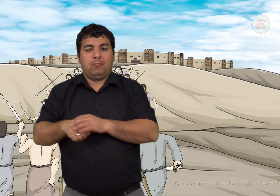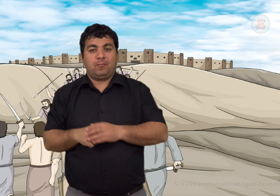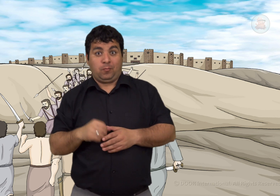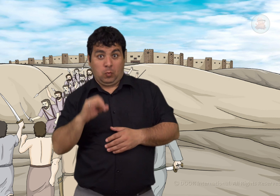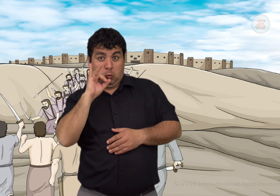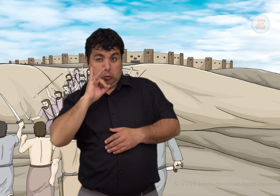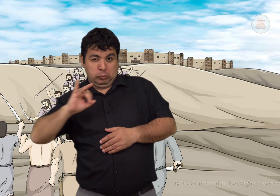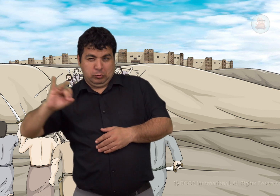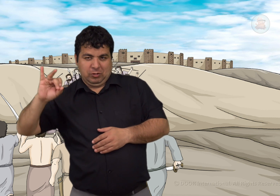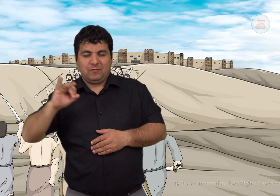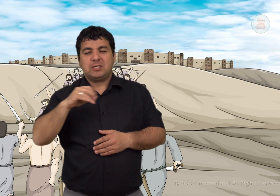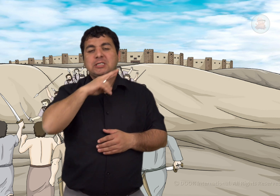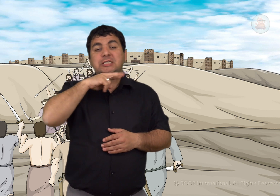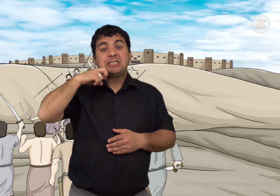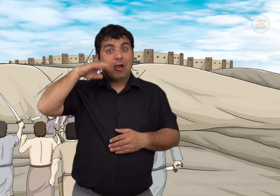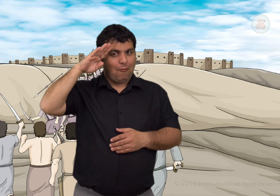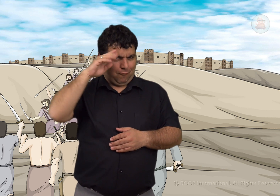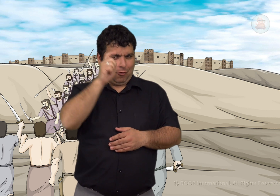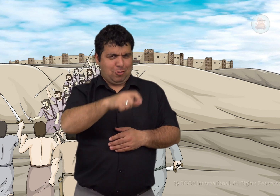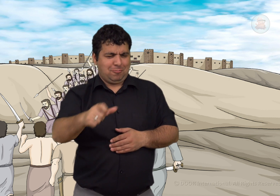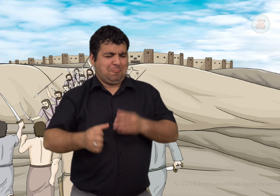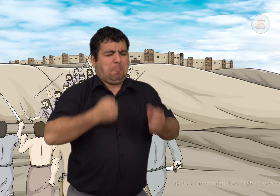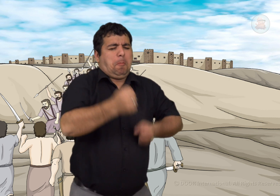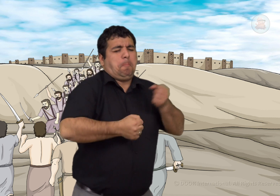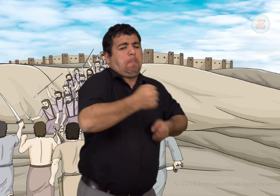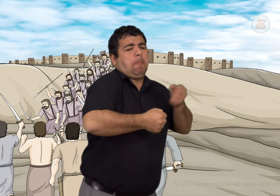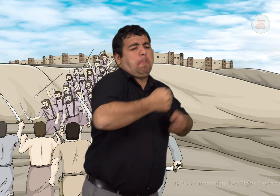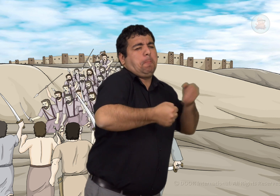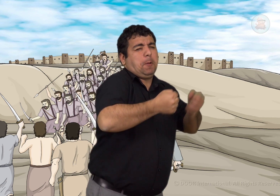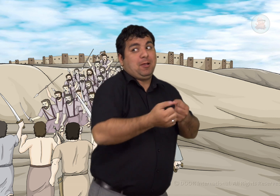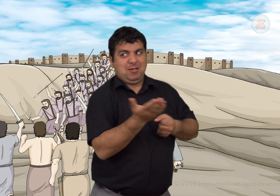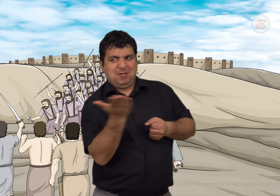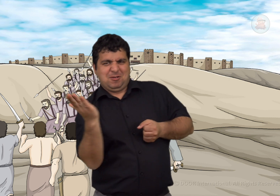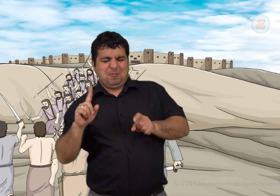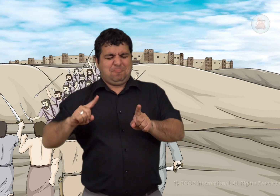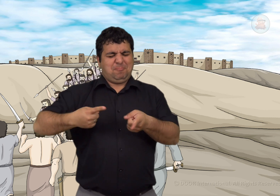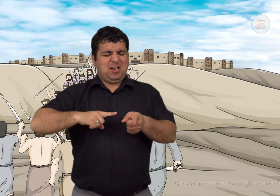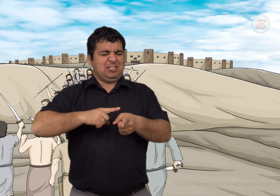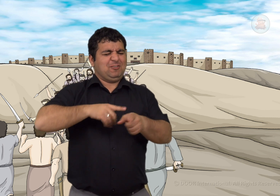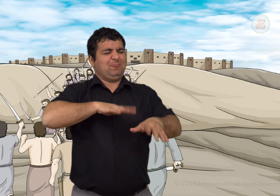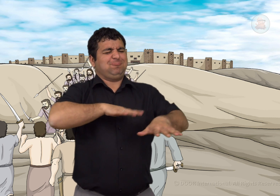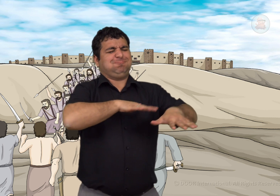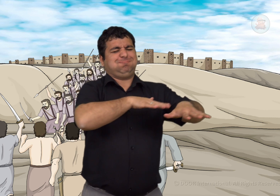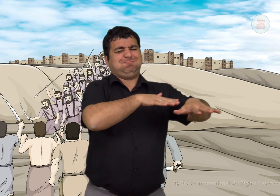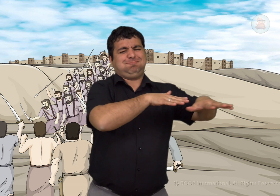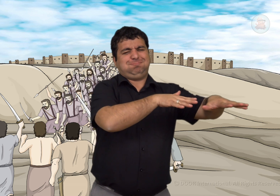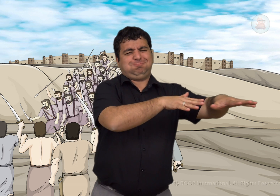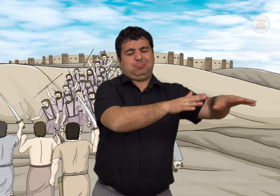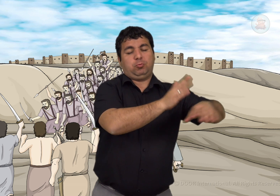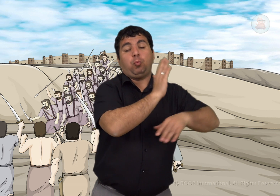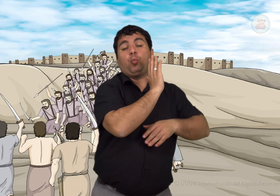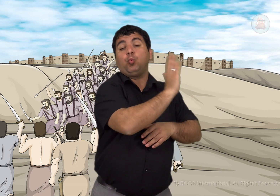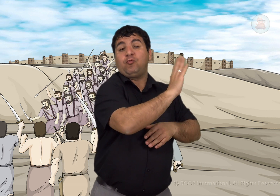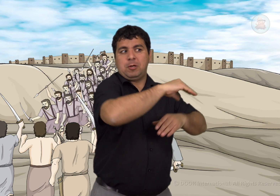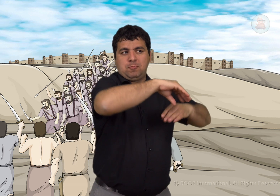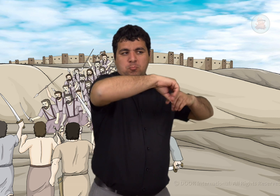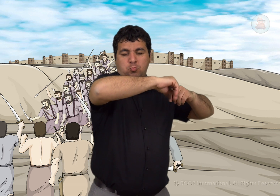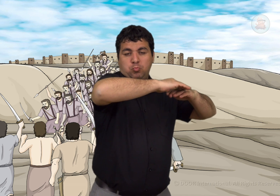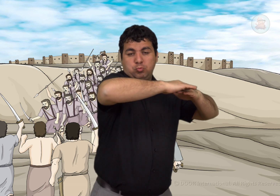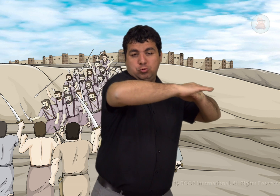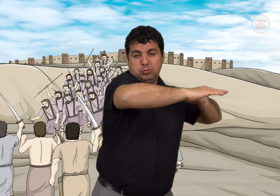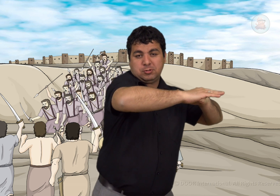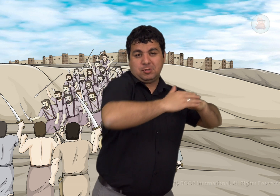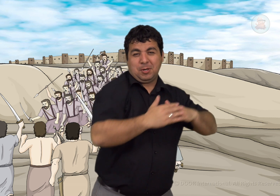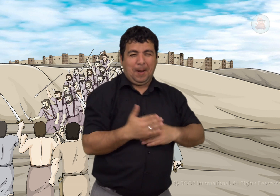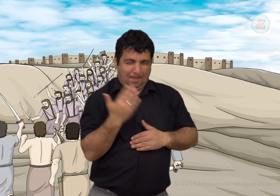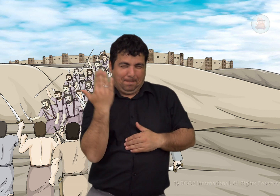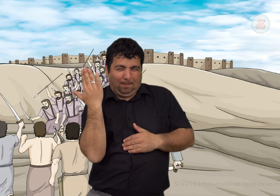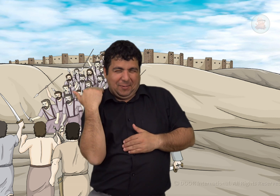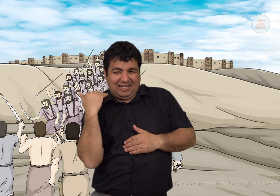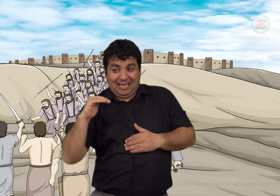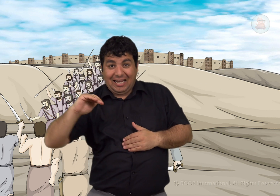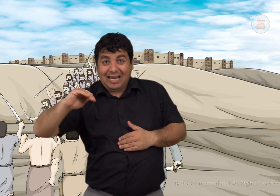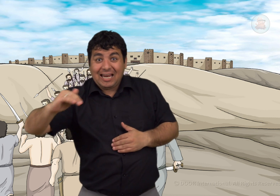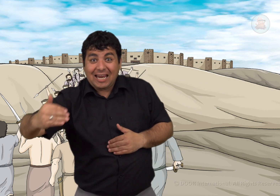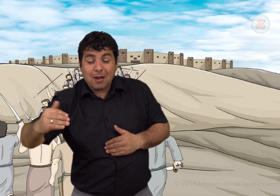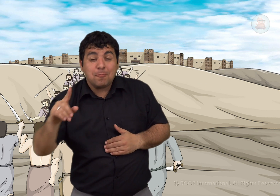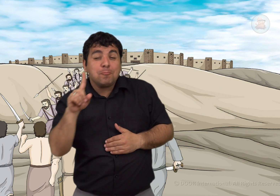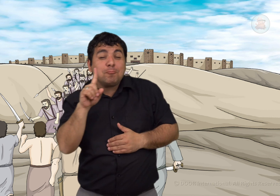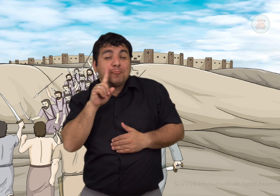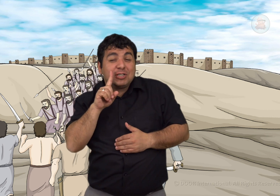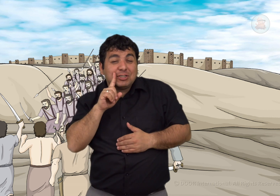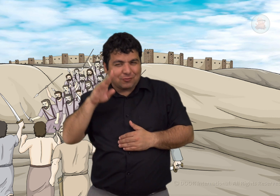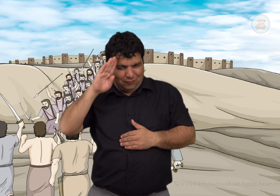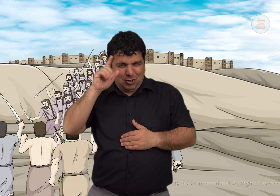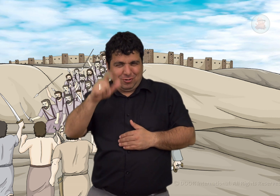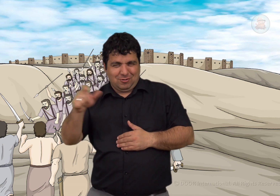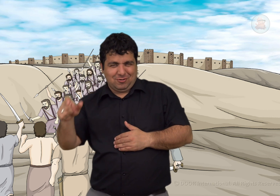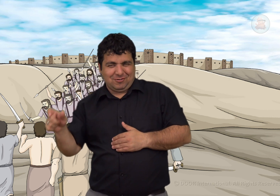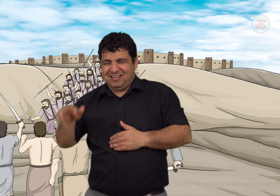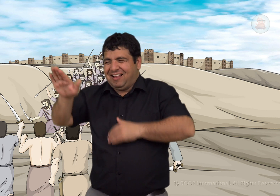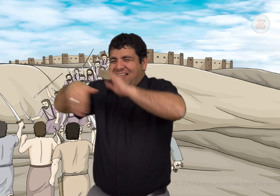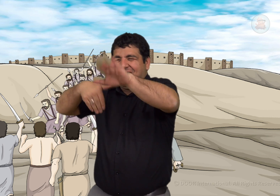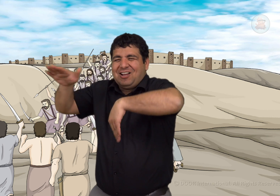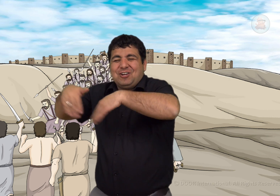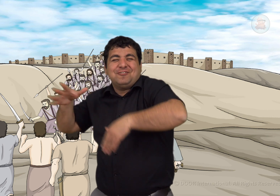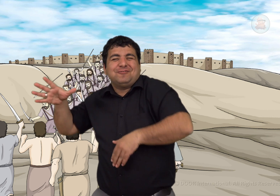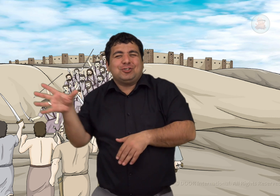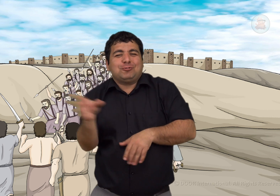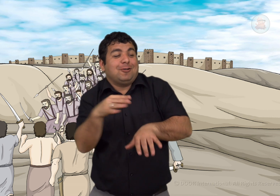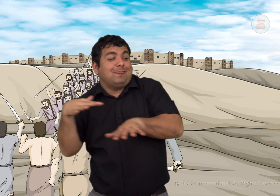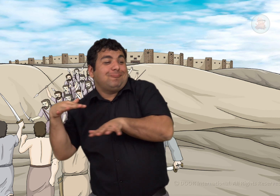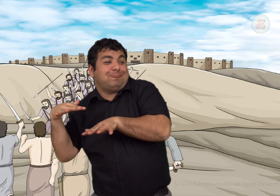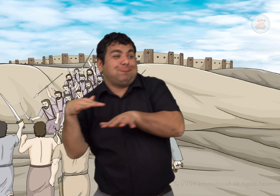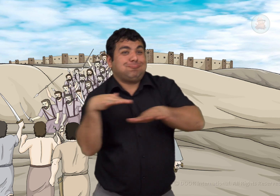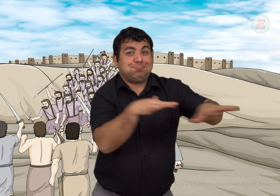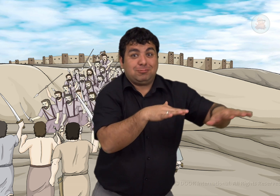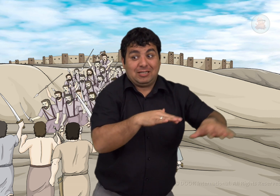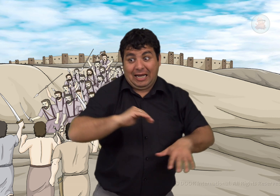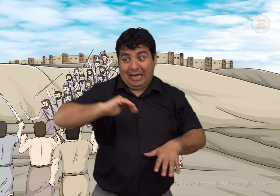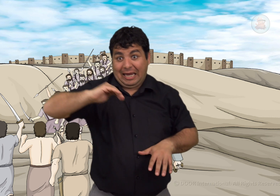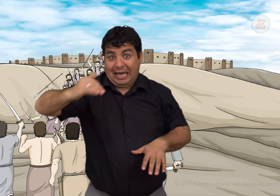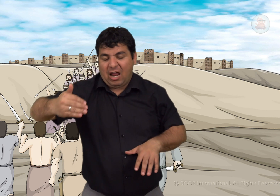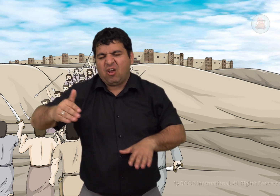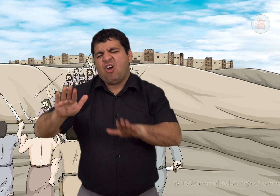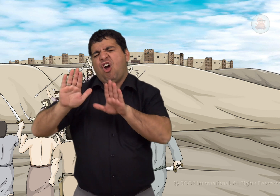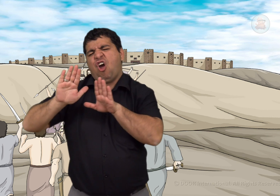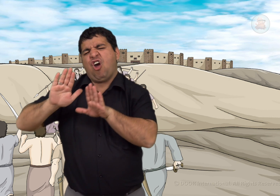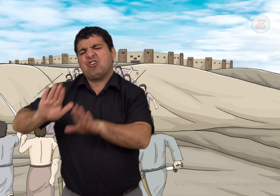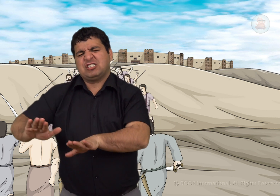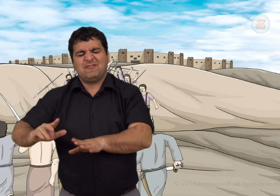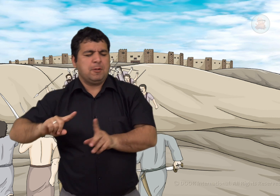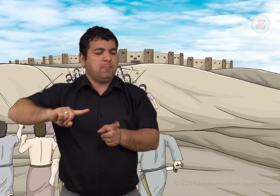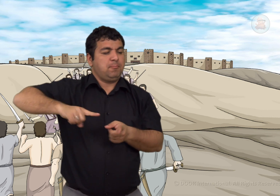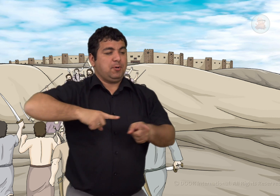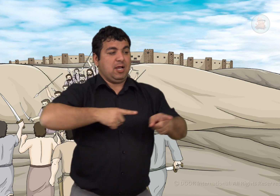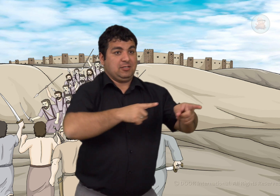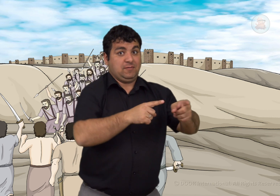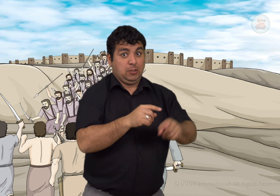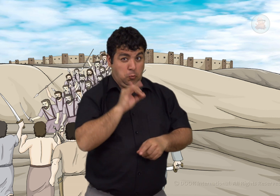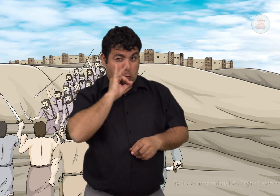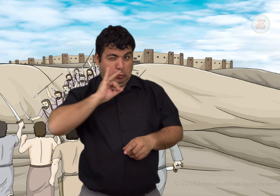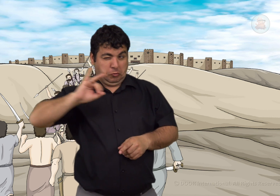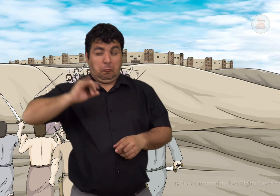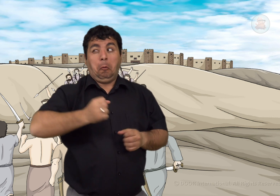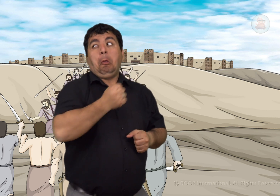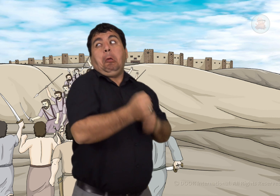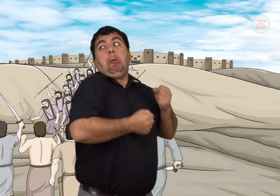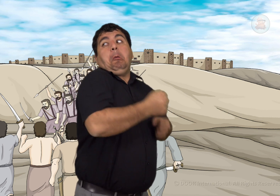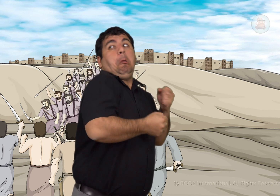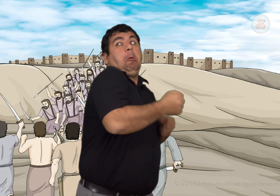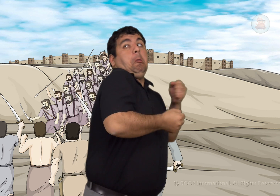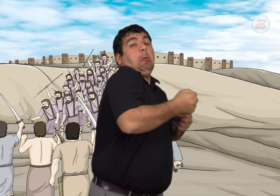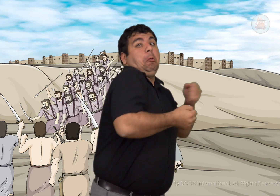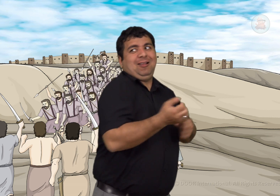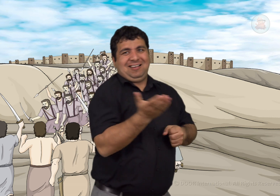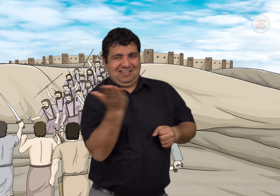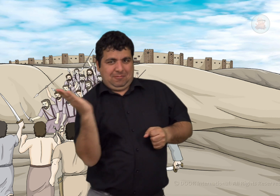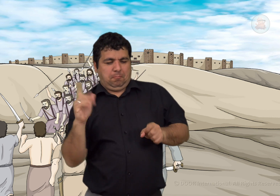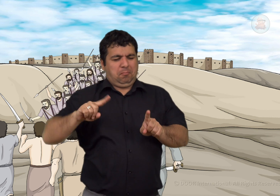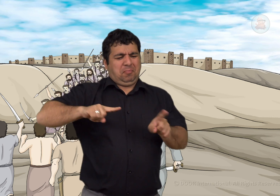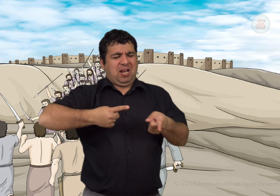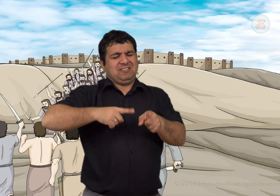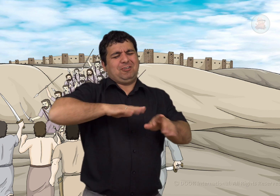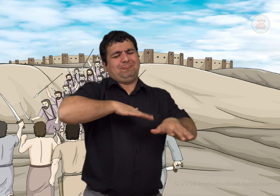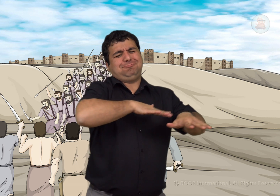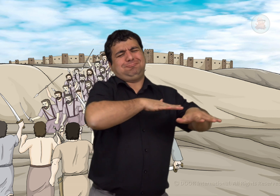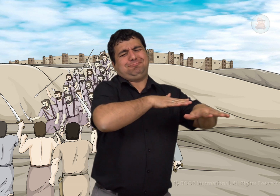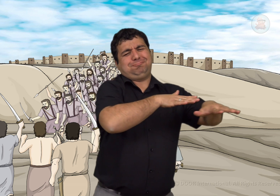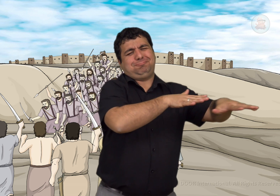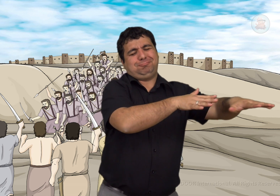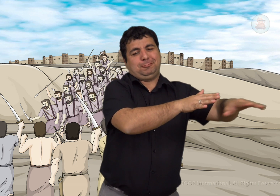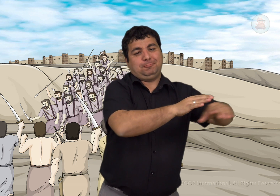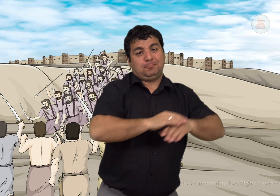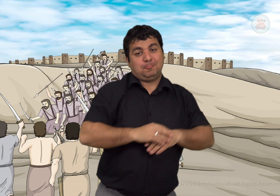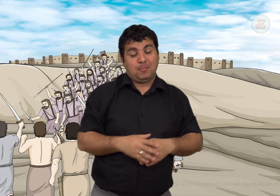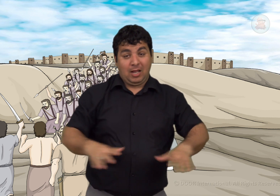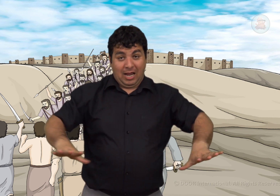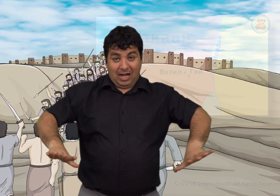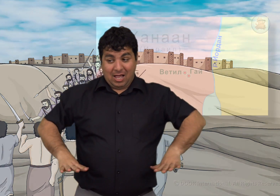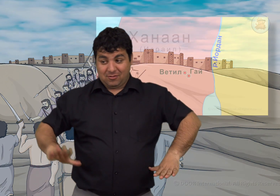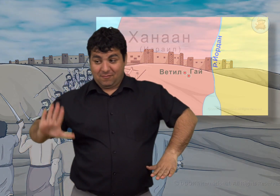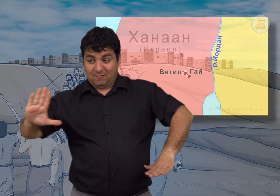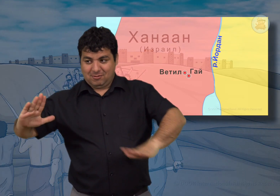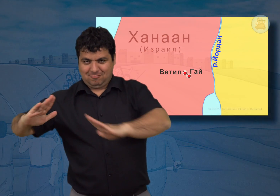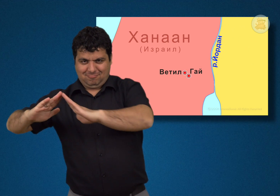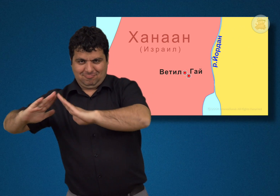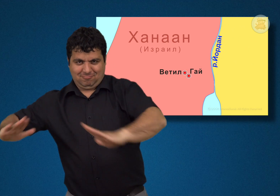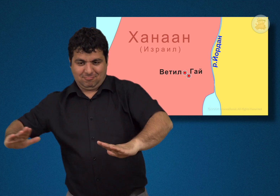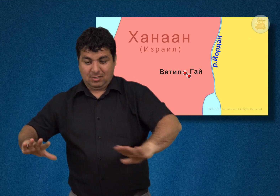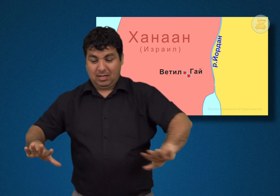Then all the men of Ai were summoned to pursue them, and they followed Joshua and were drawn away from the city.